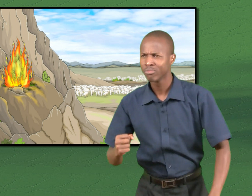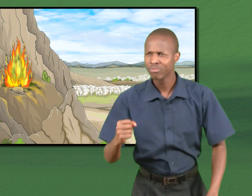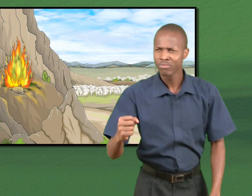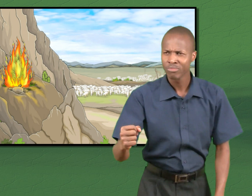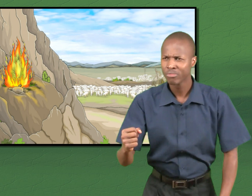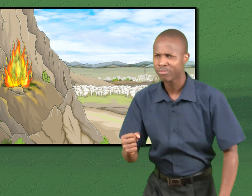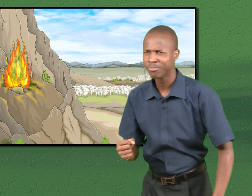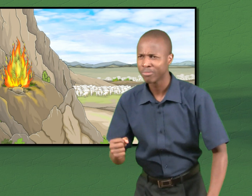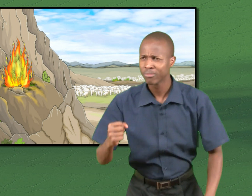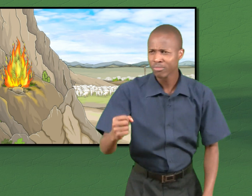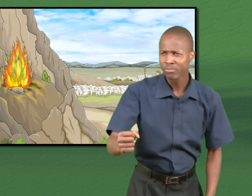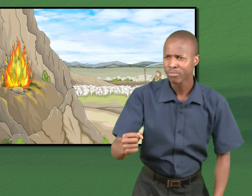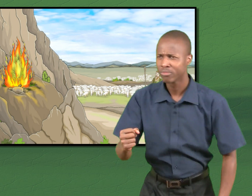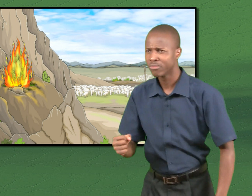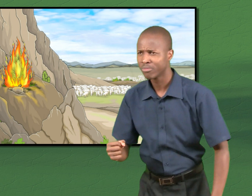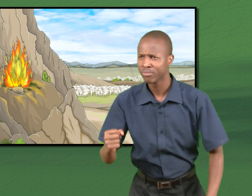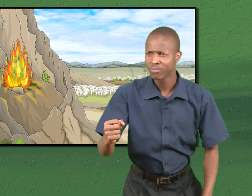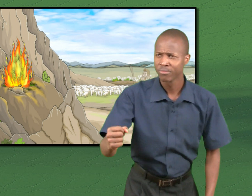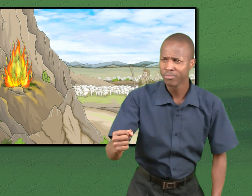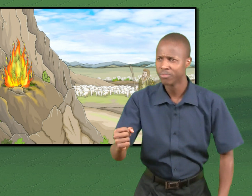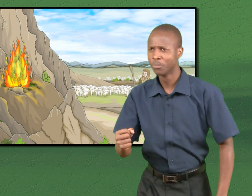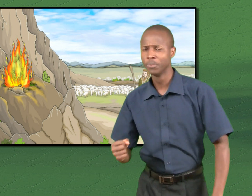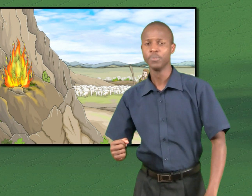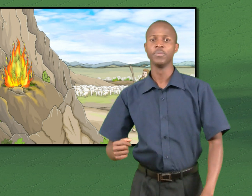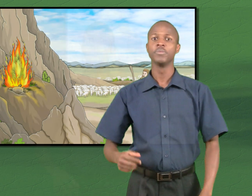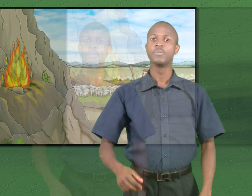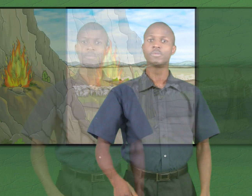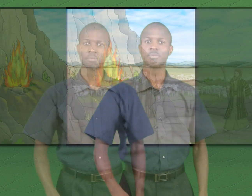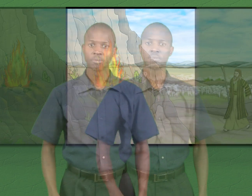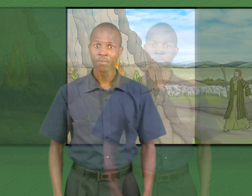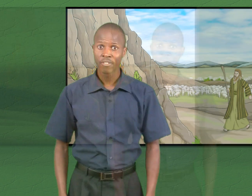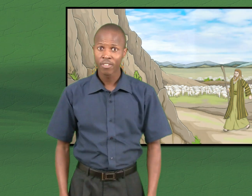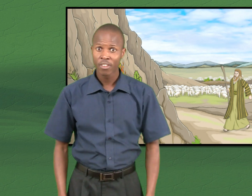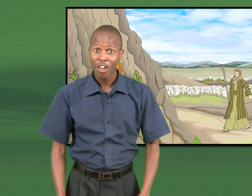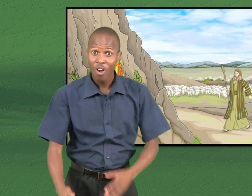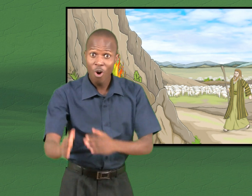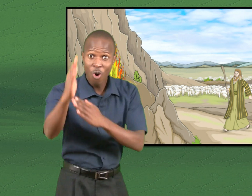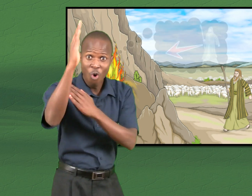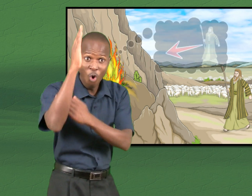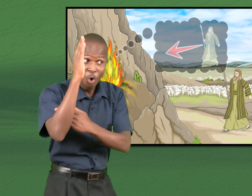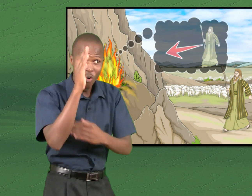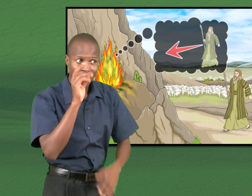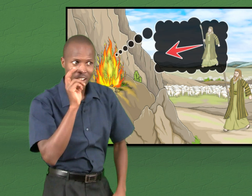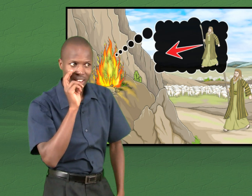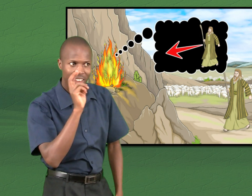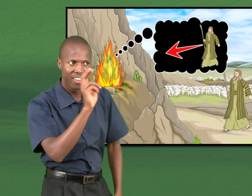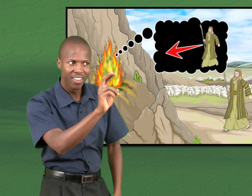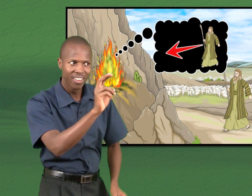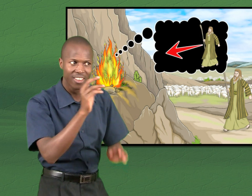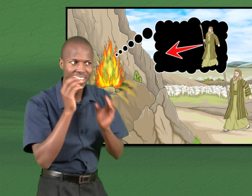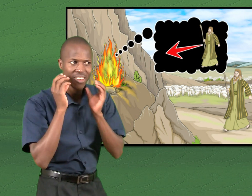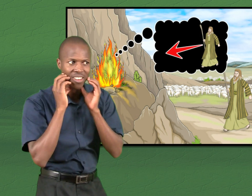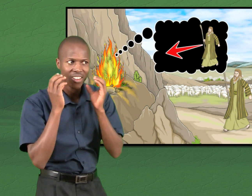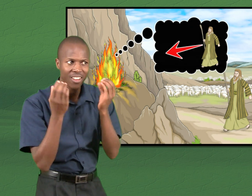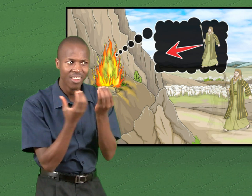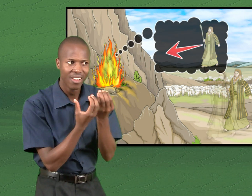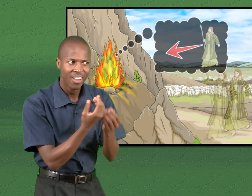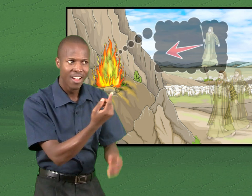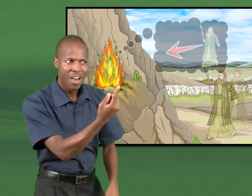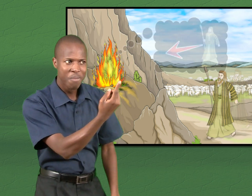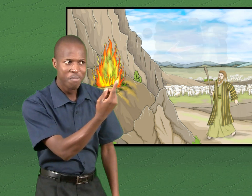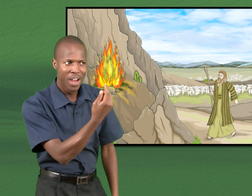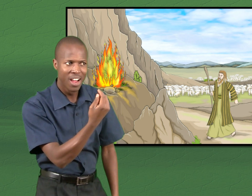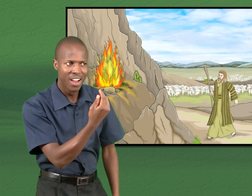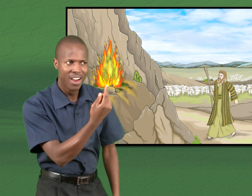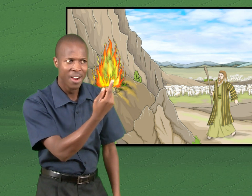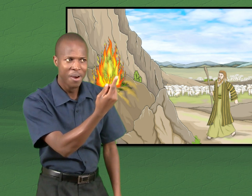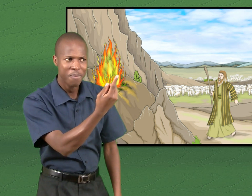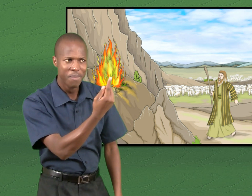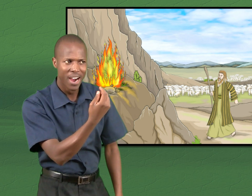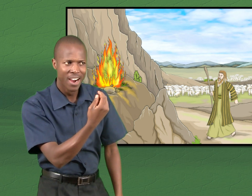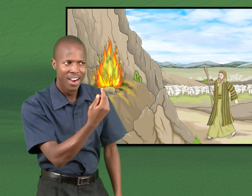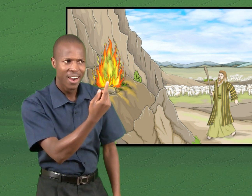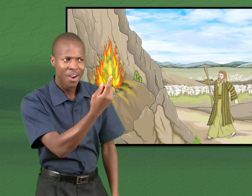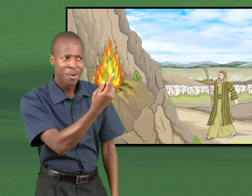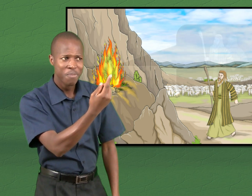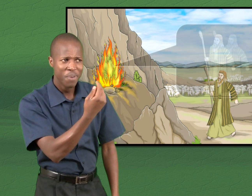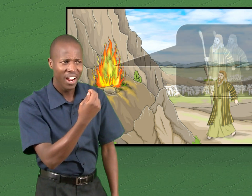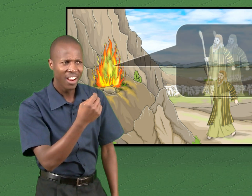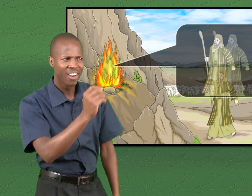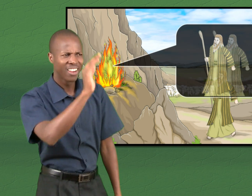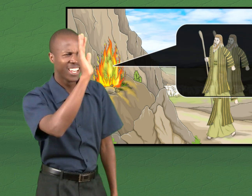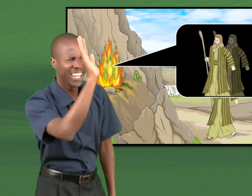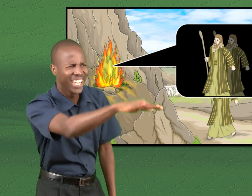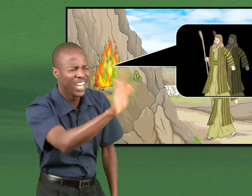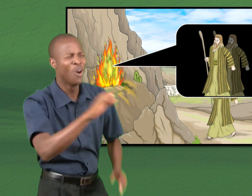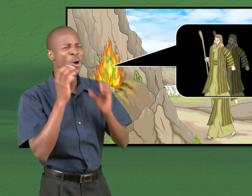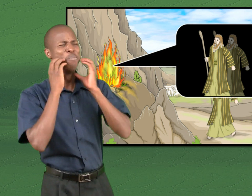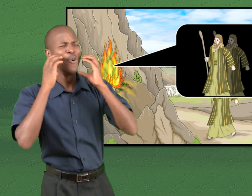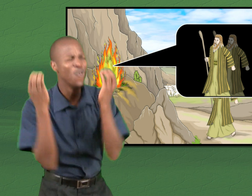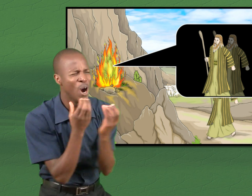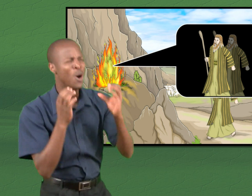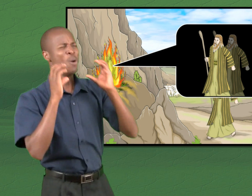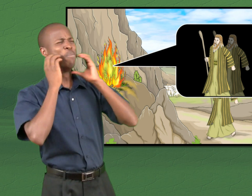Why is the bush not burning up?”